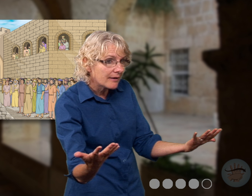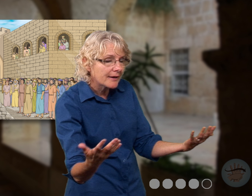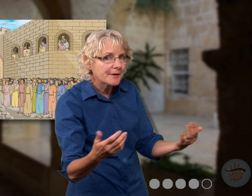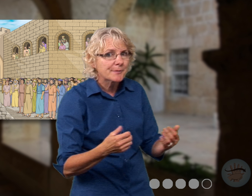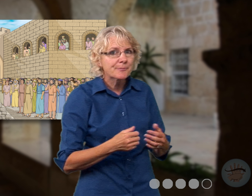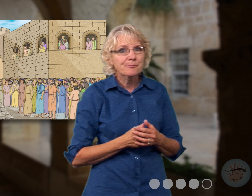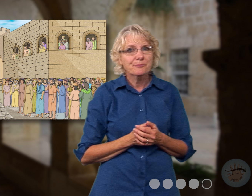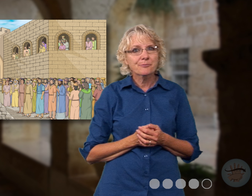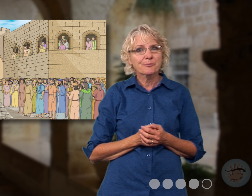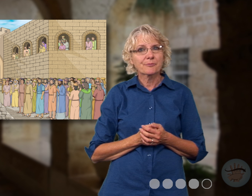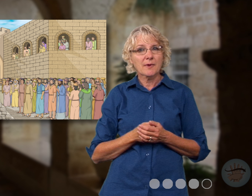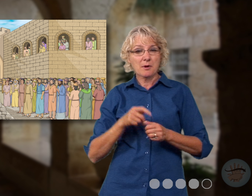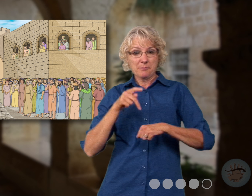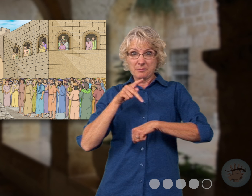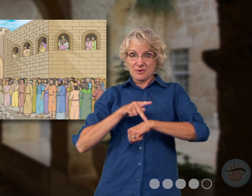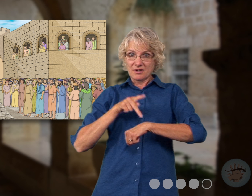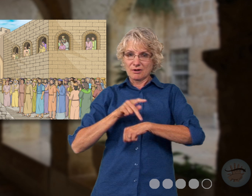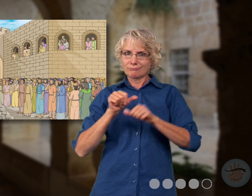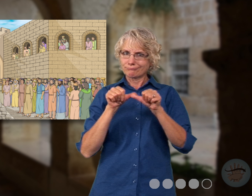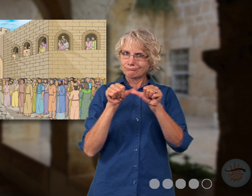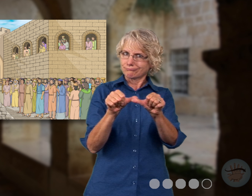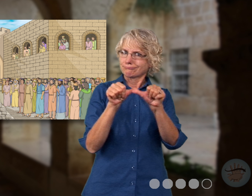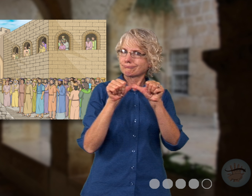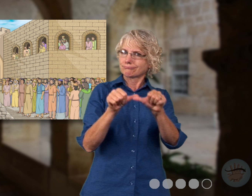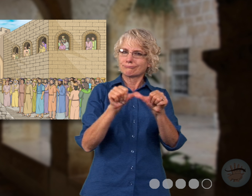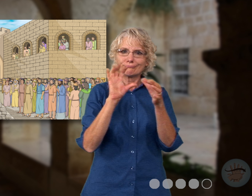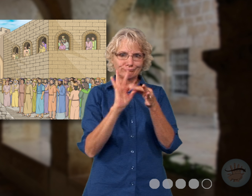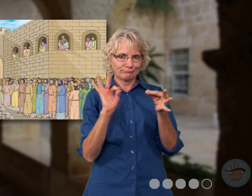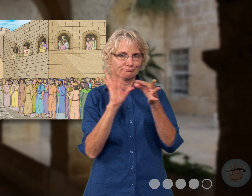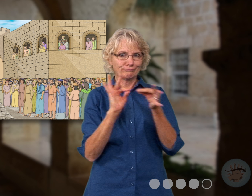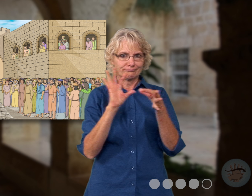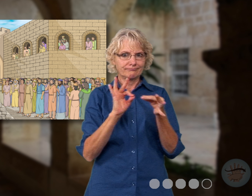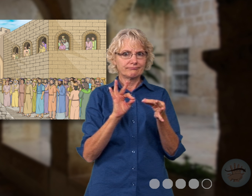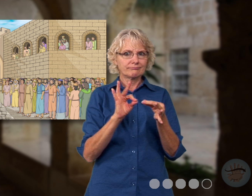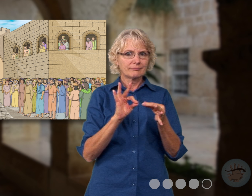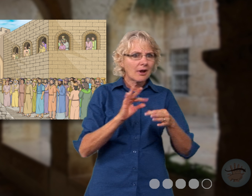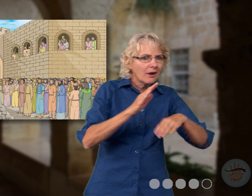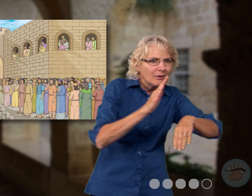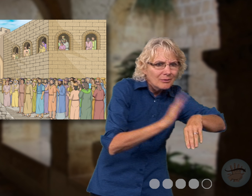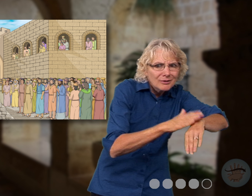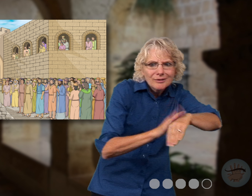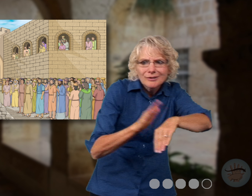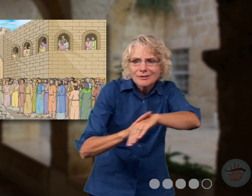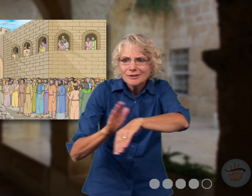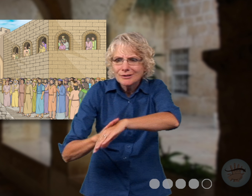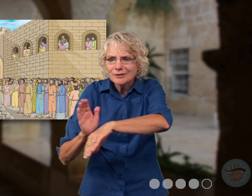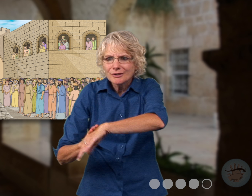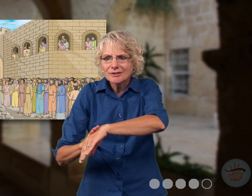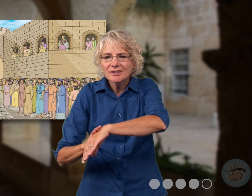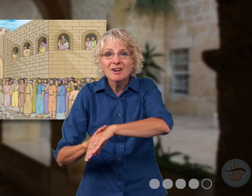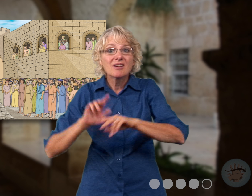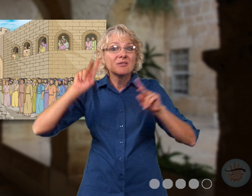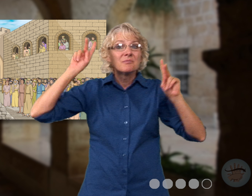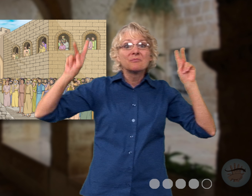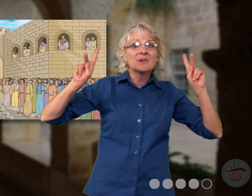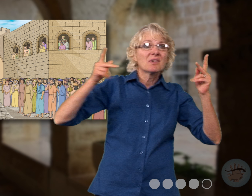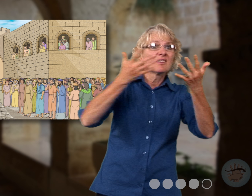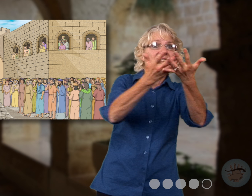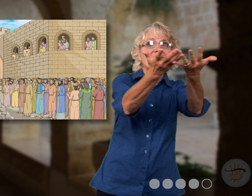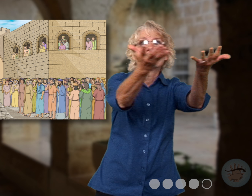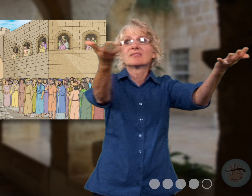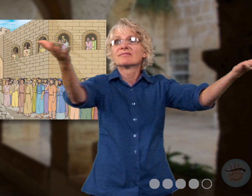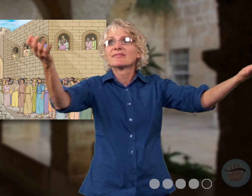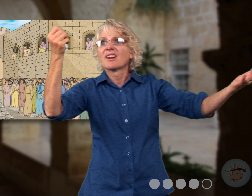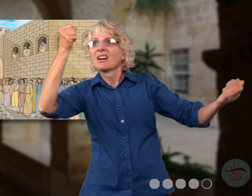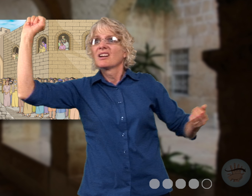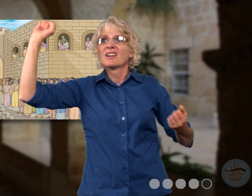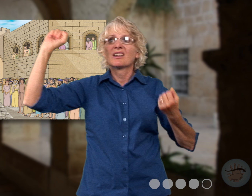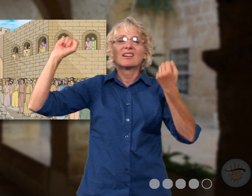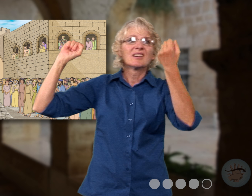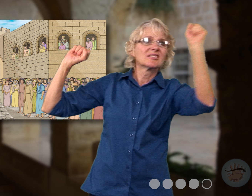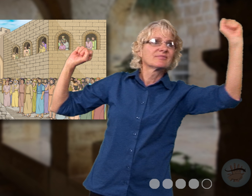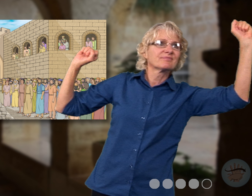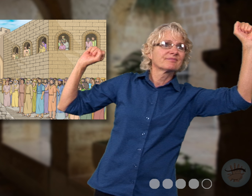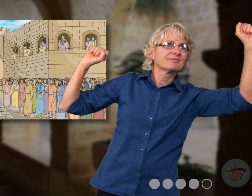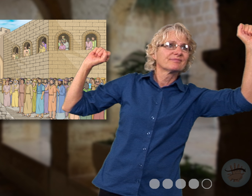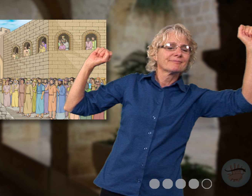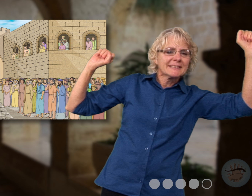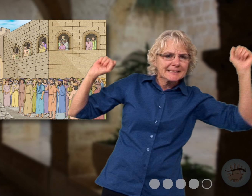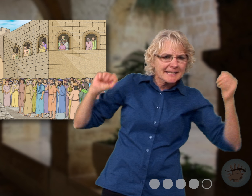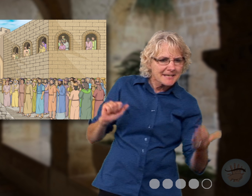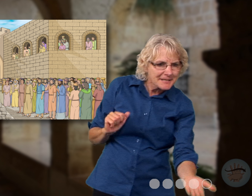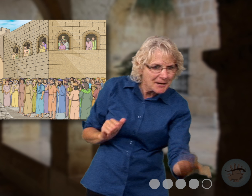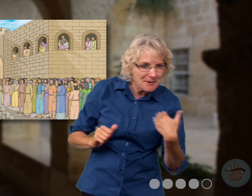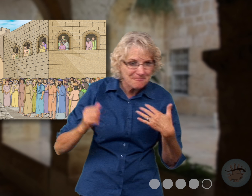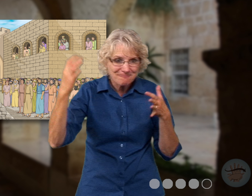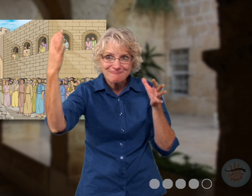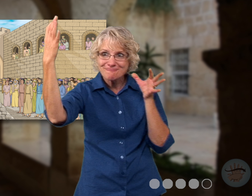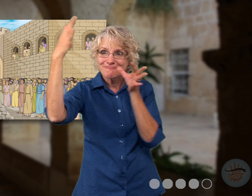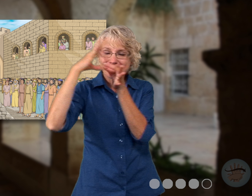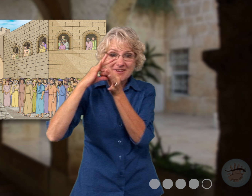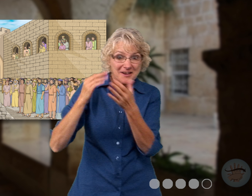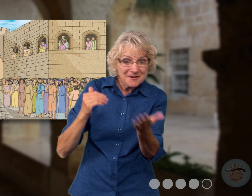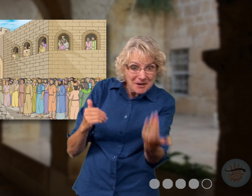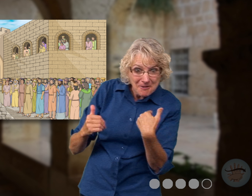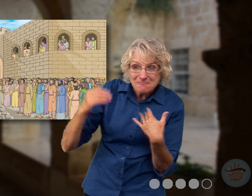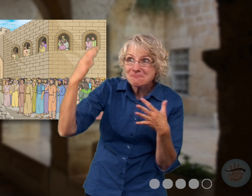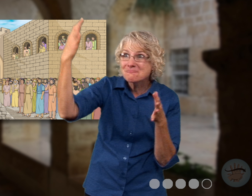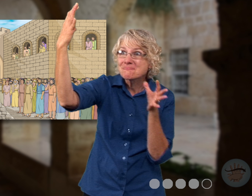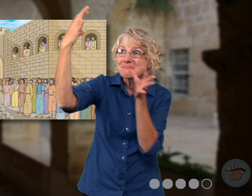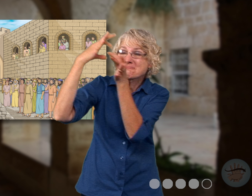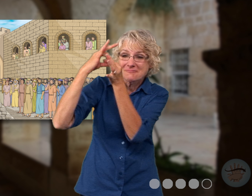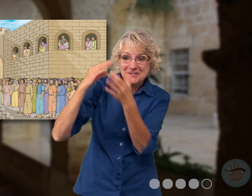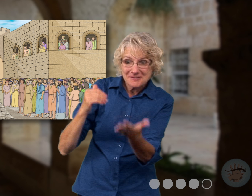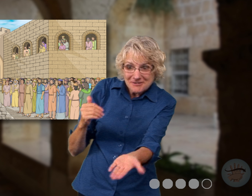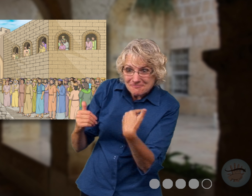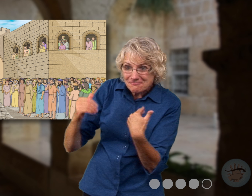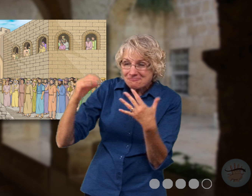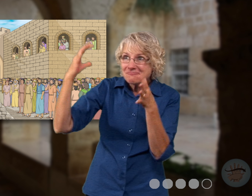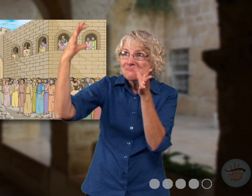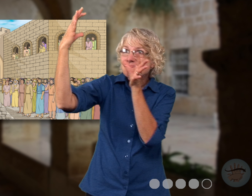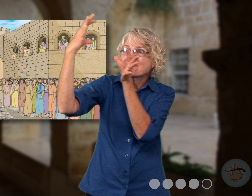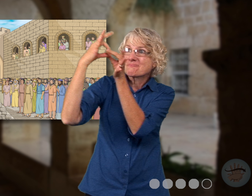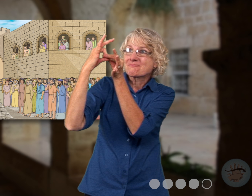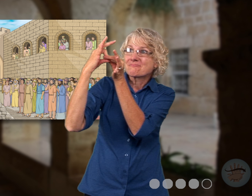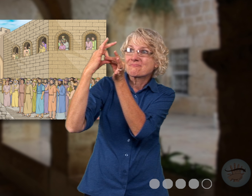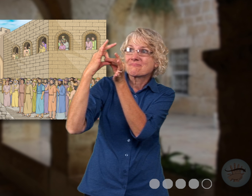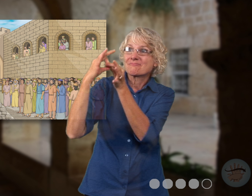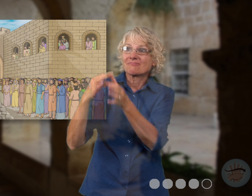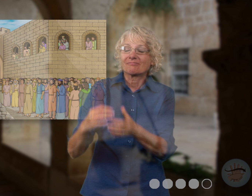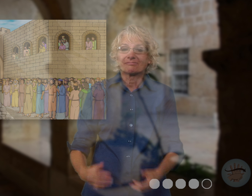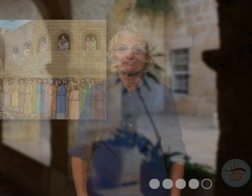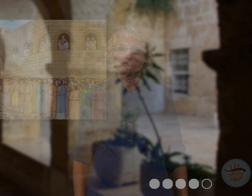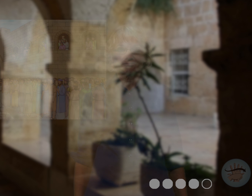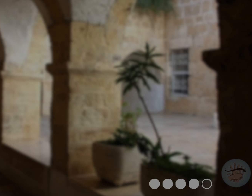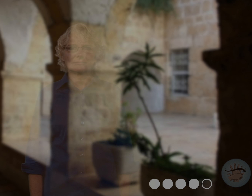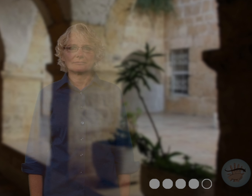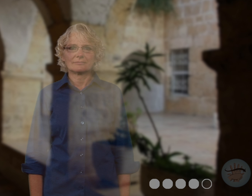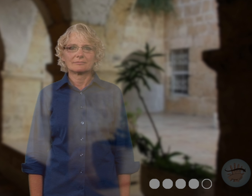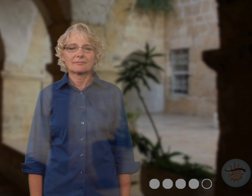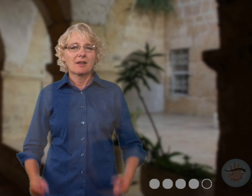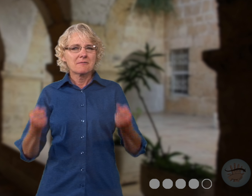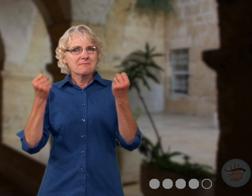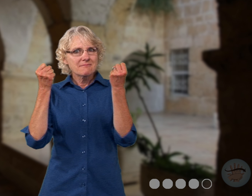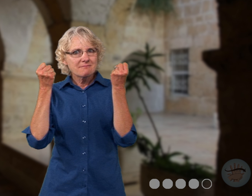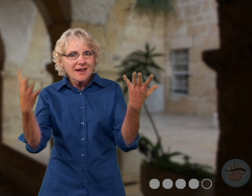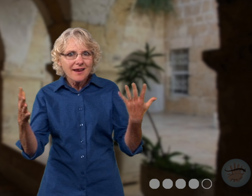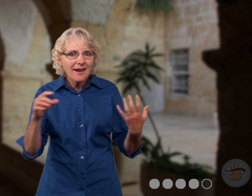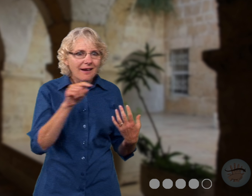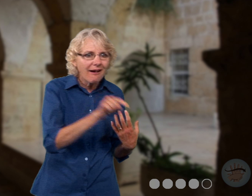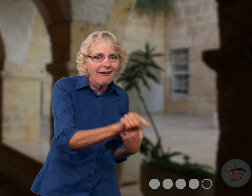With many other words he testified, and he urged them, “Be saved from this corrupt generation.”